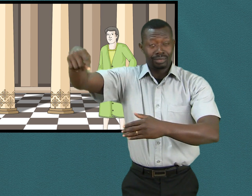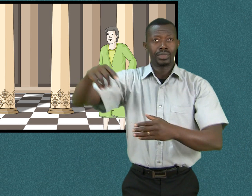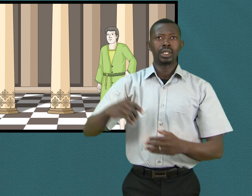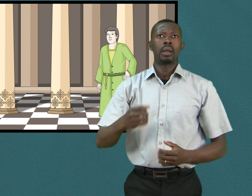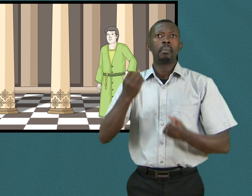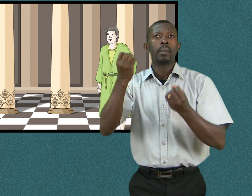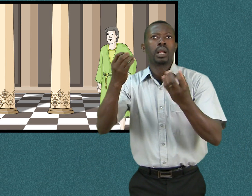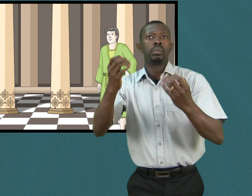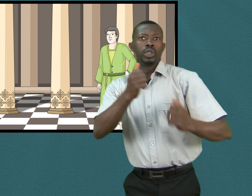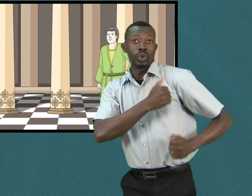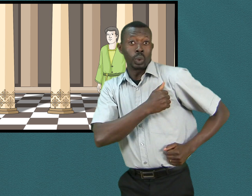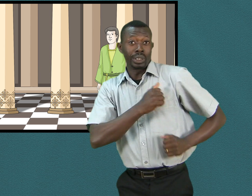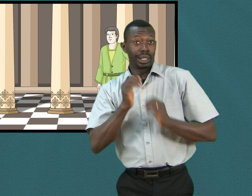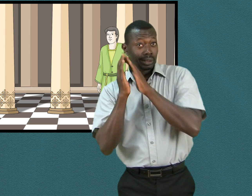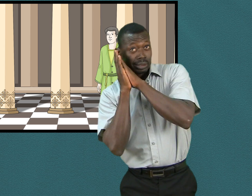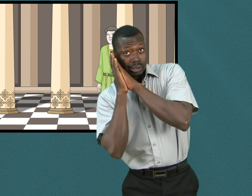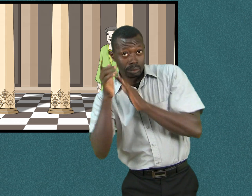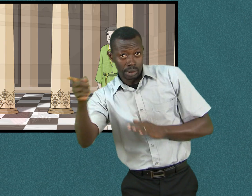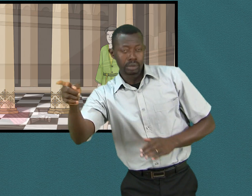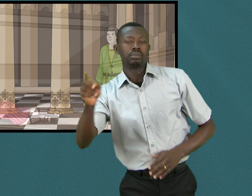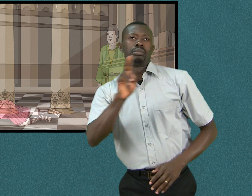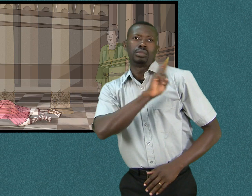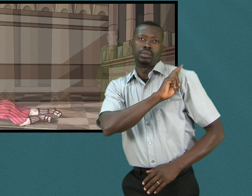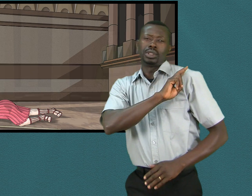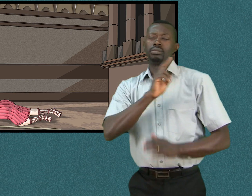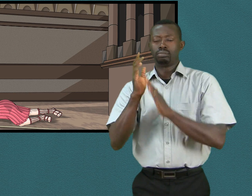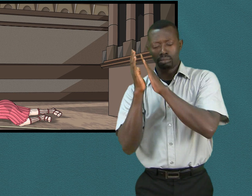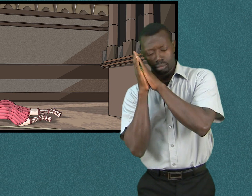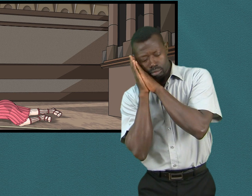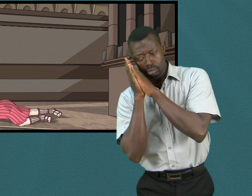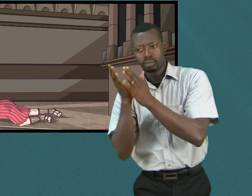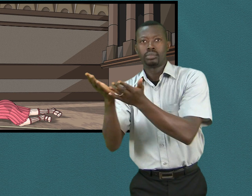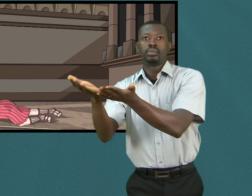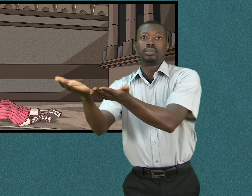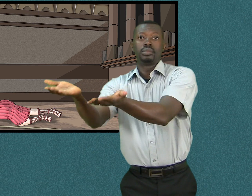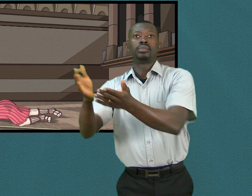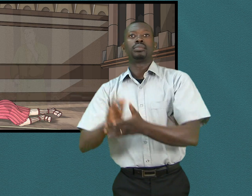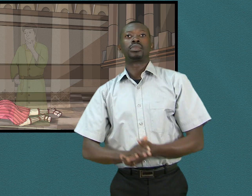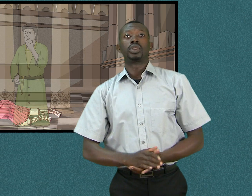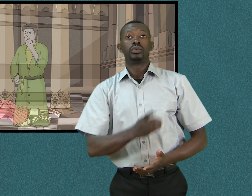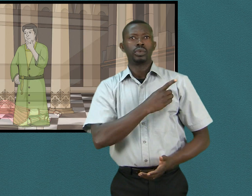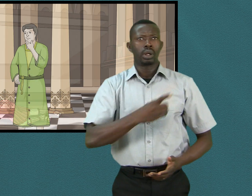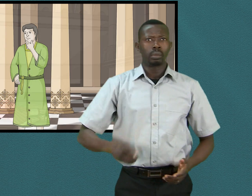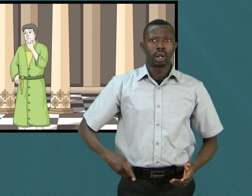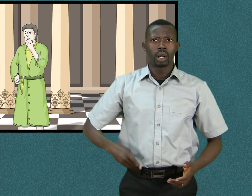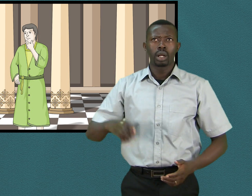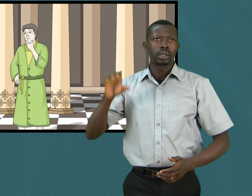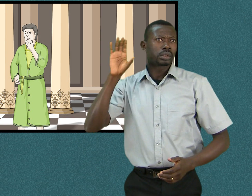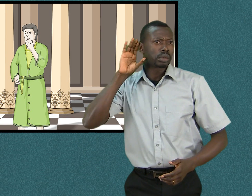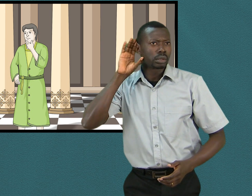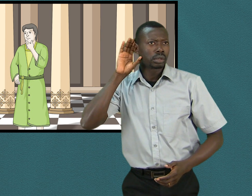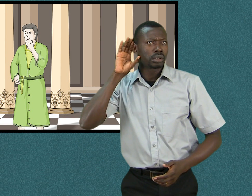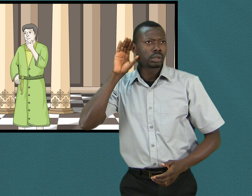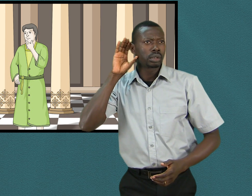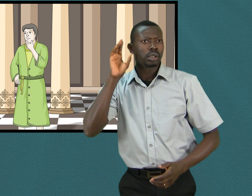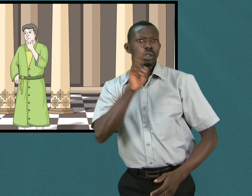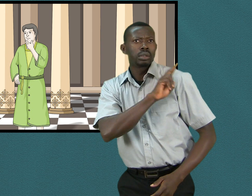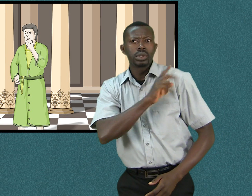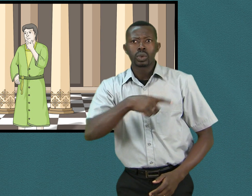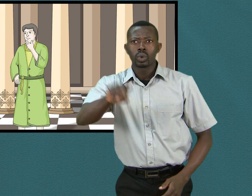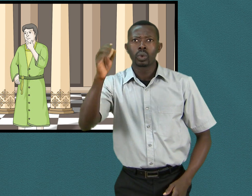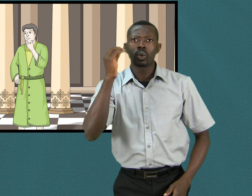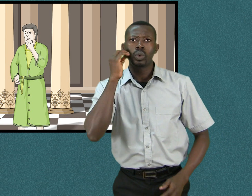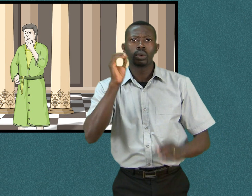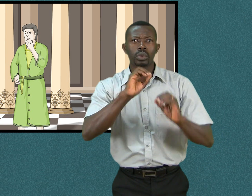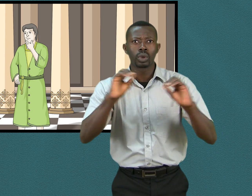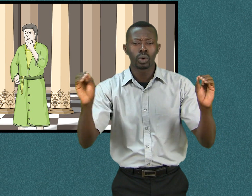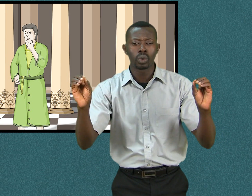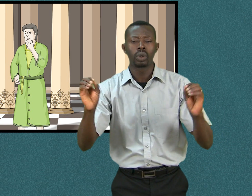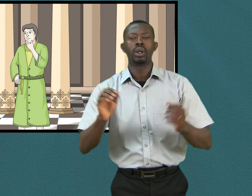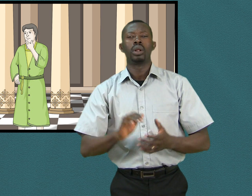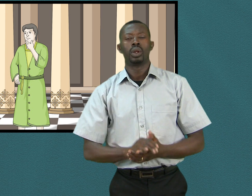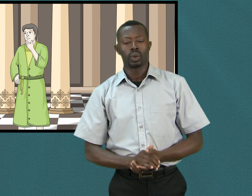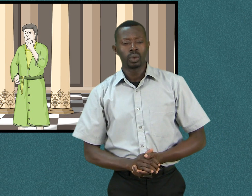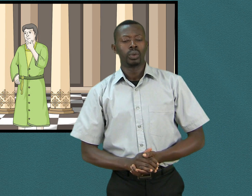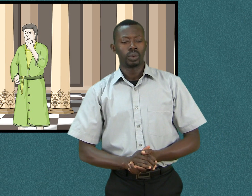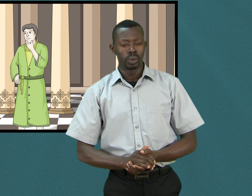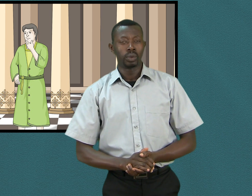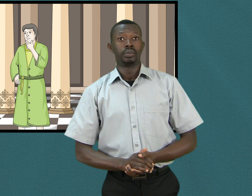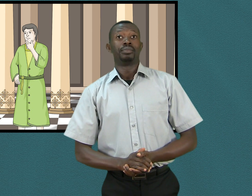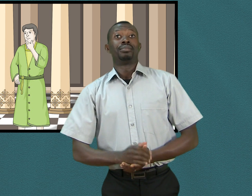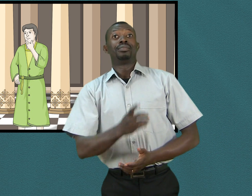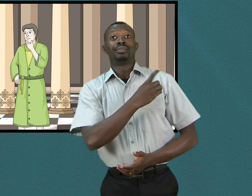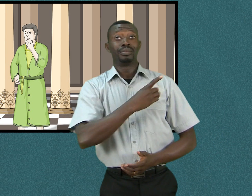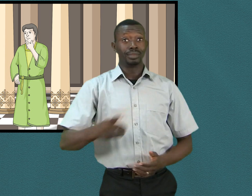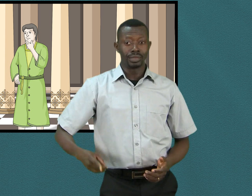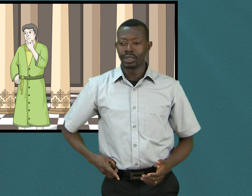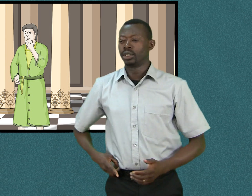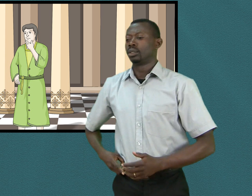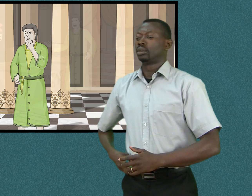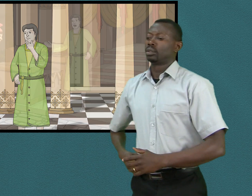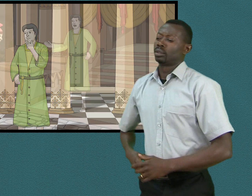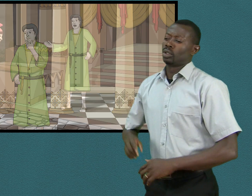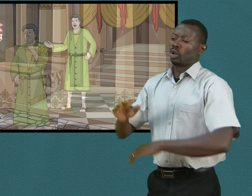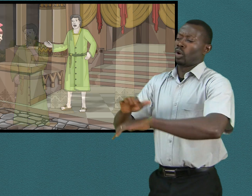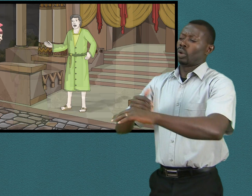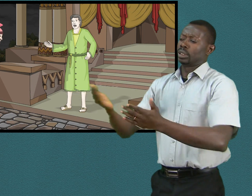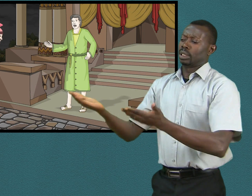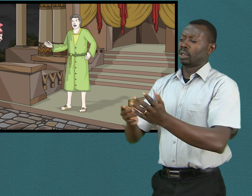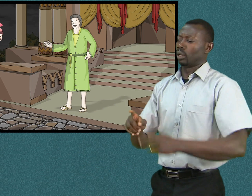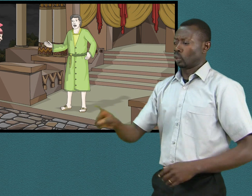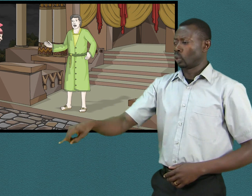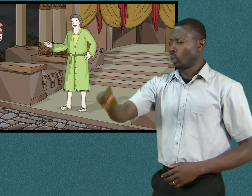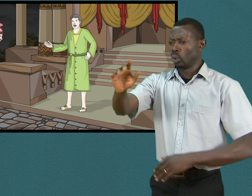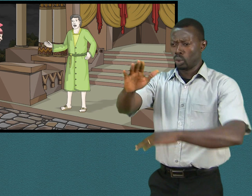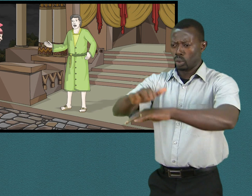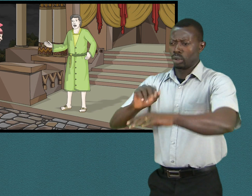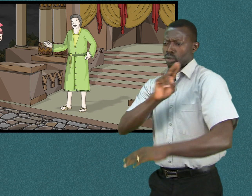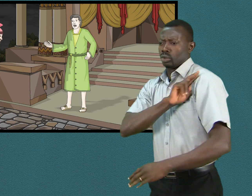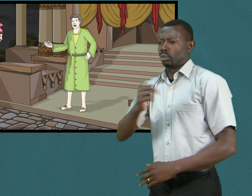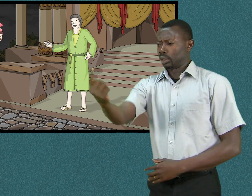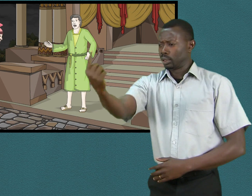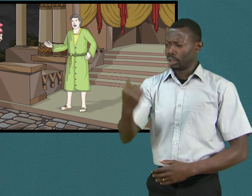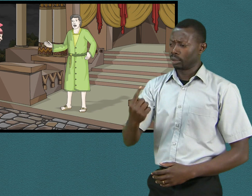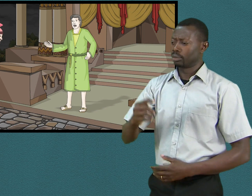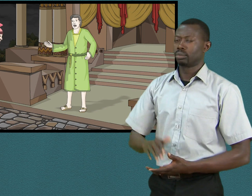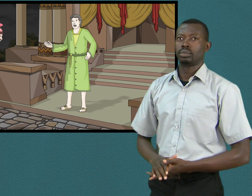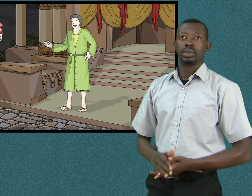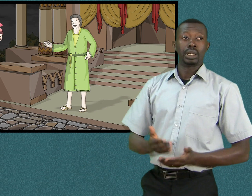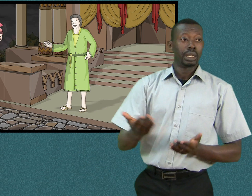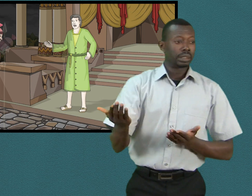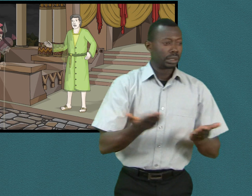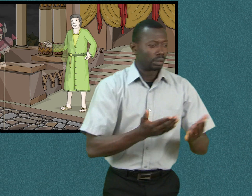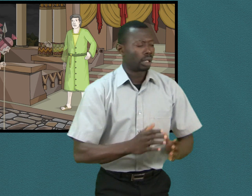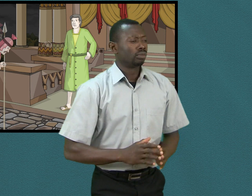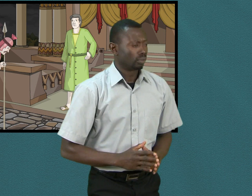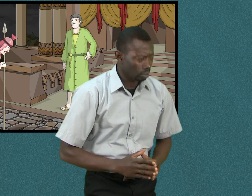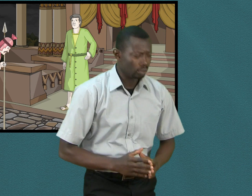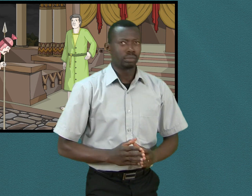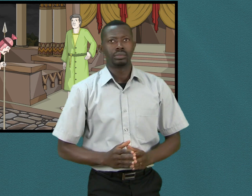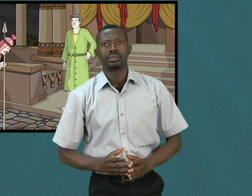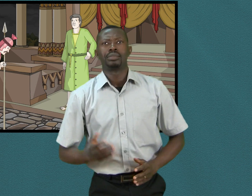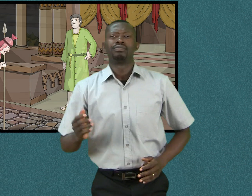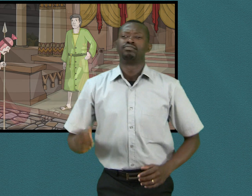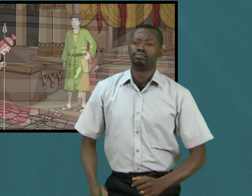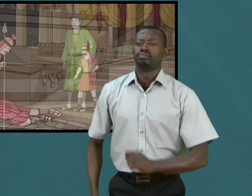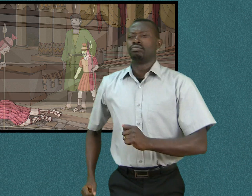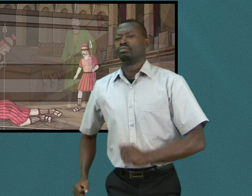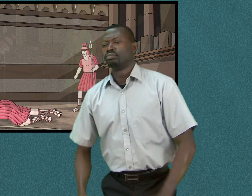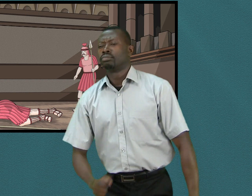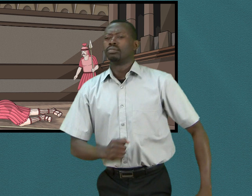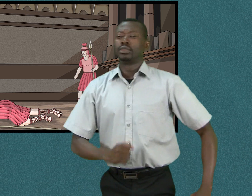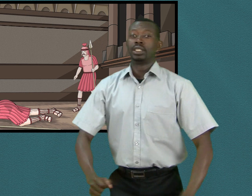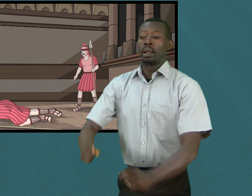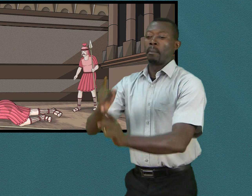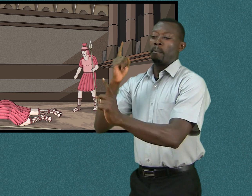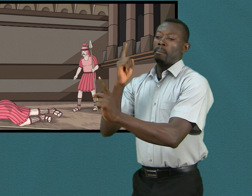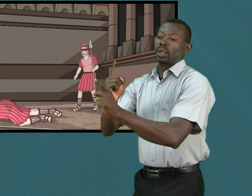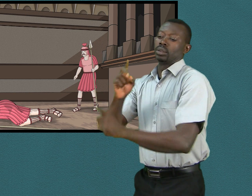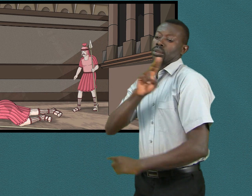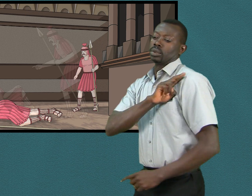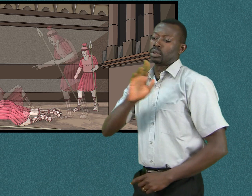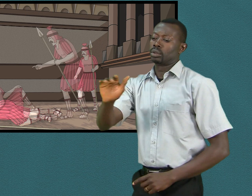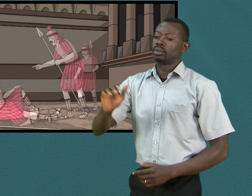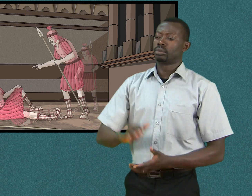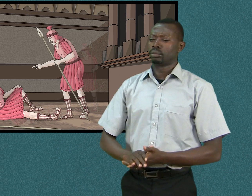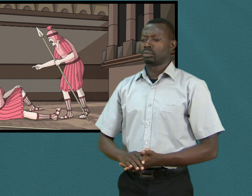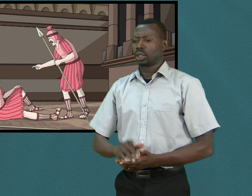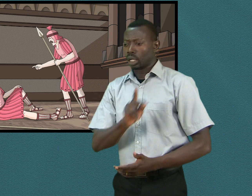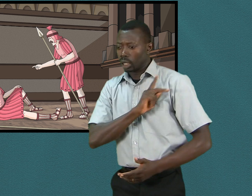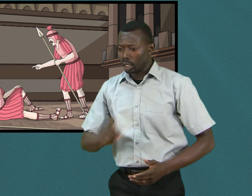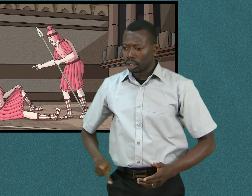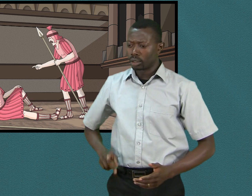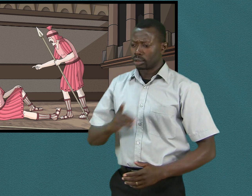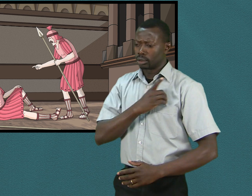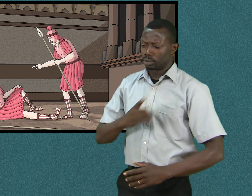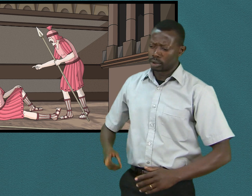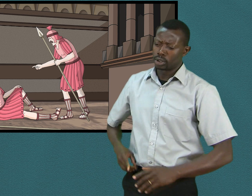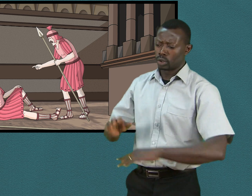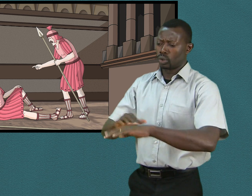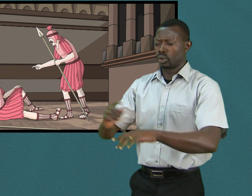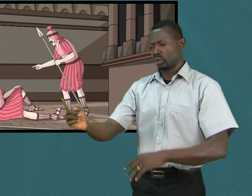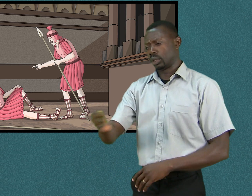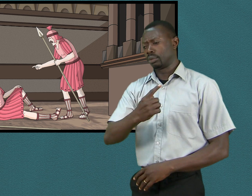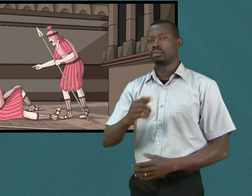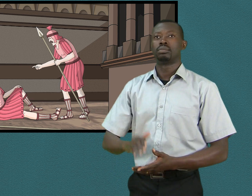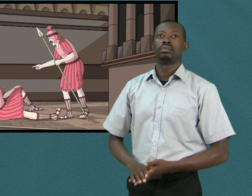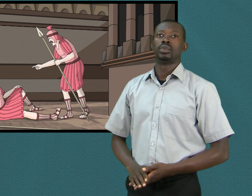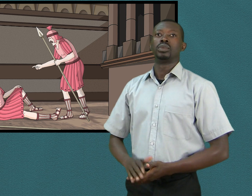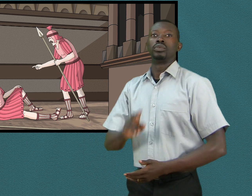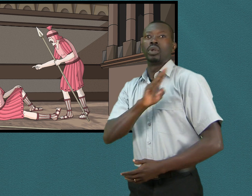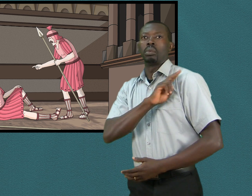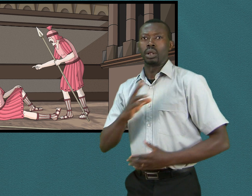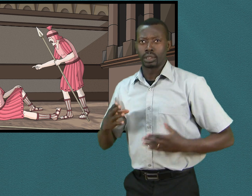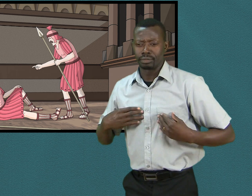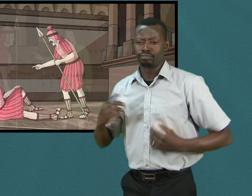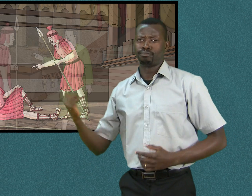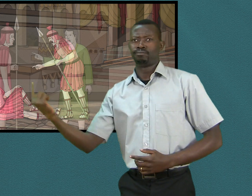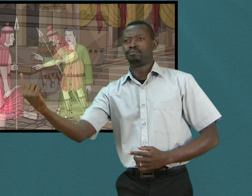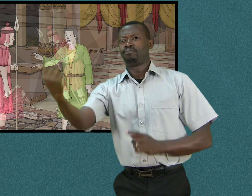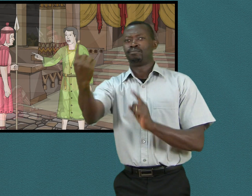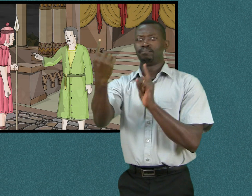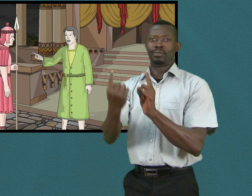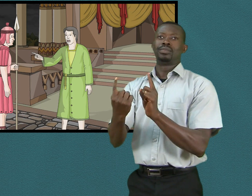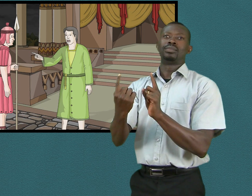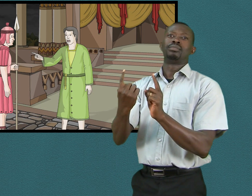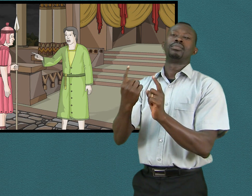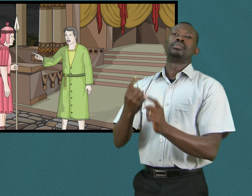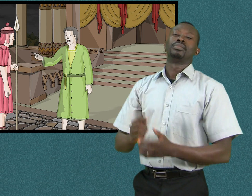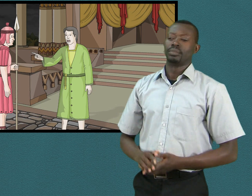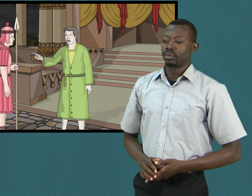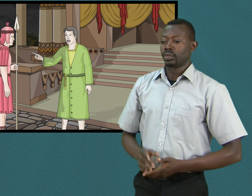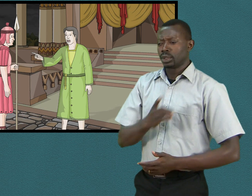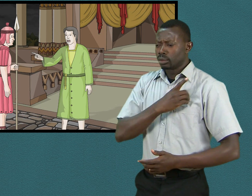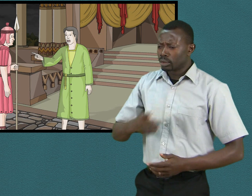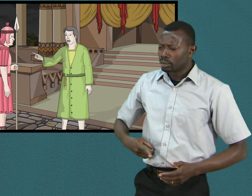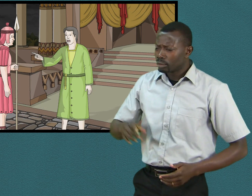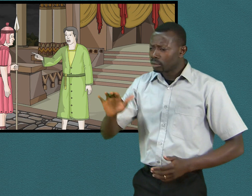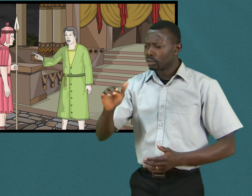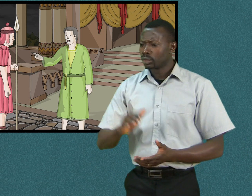But Uriah slept at the door of the palace with all his master’s servants; he did not go down to his house. And David was told, “Uriah did not go home.”